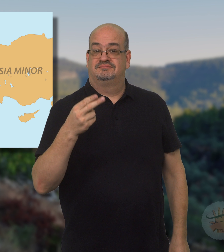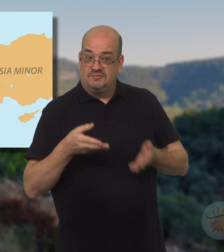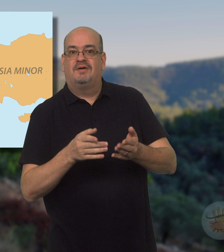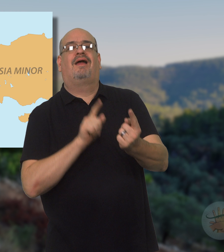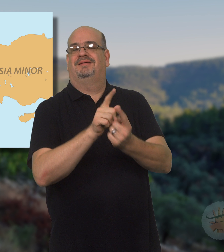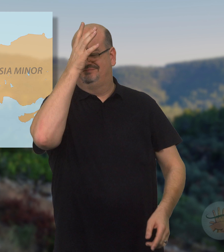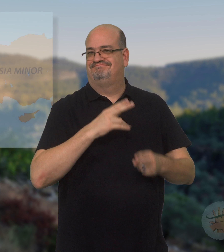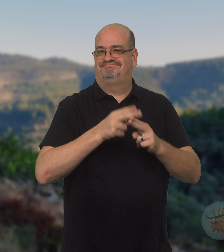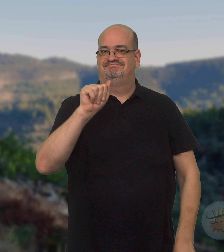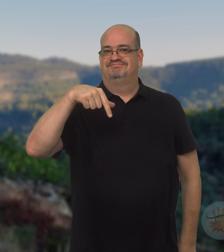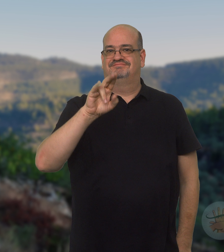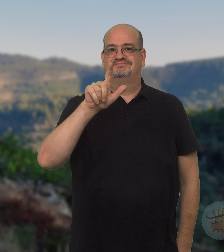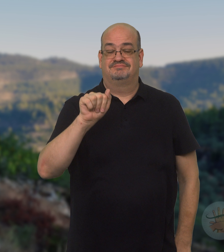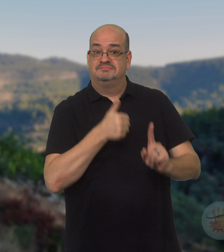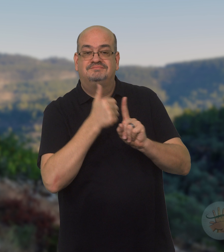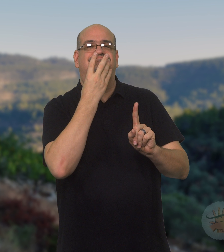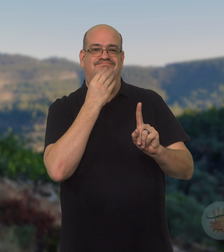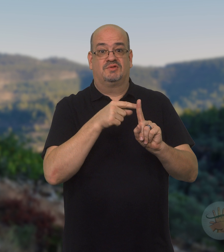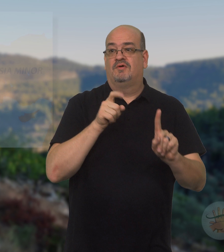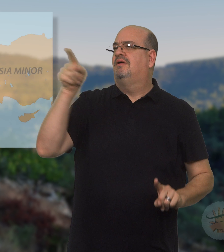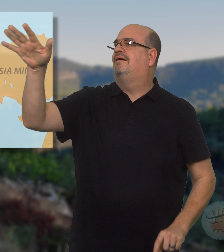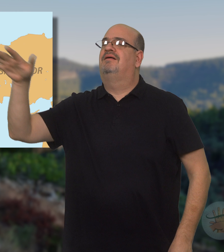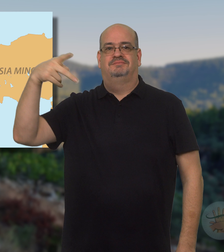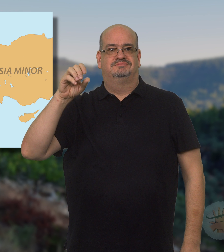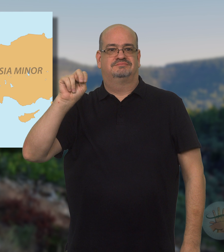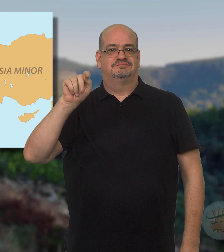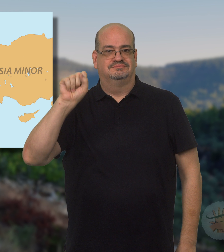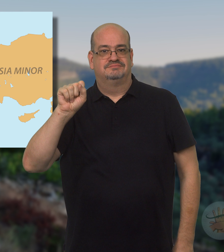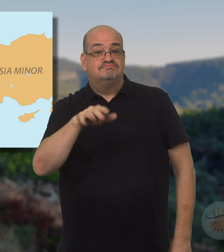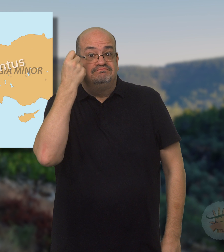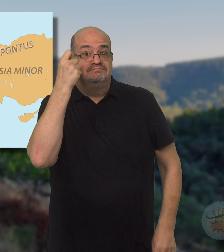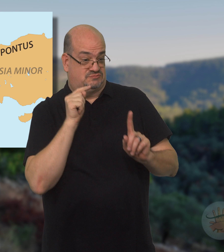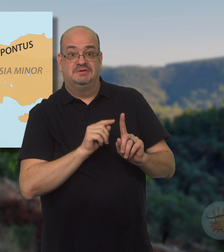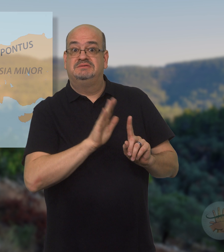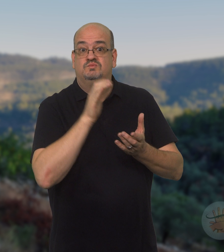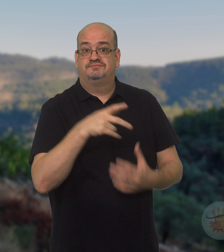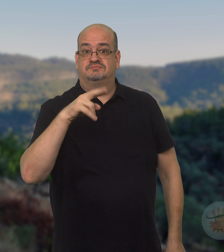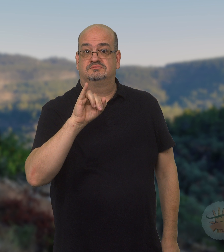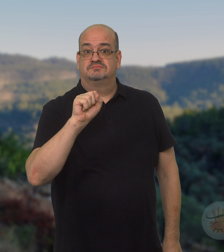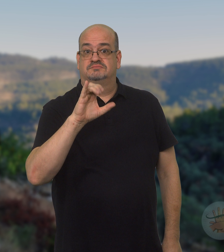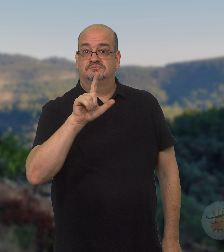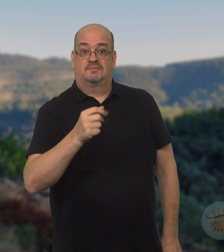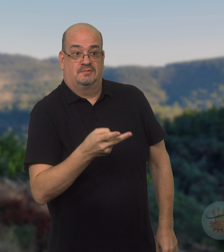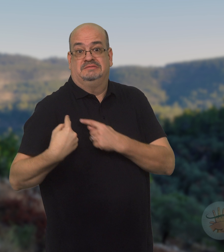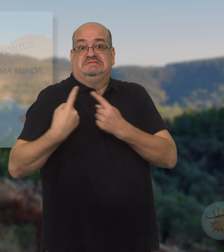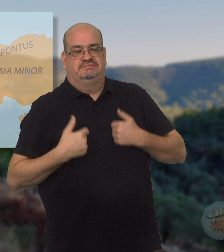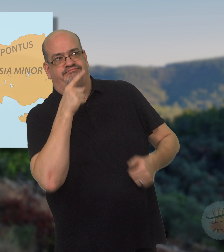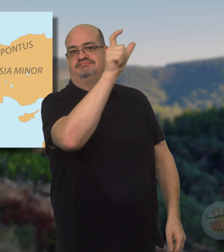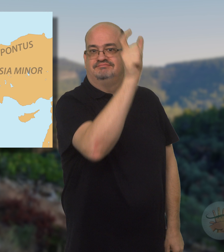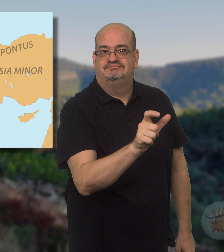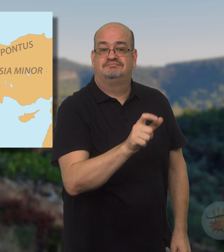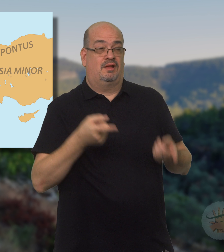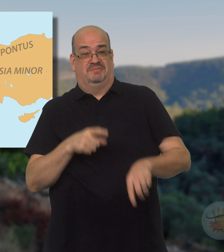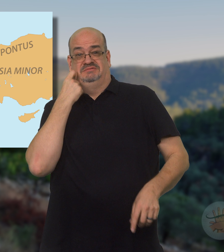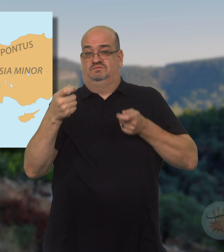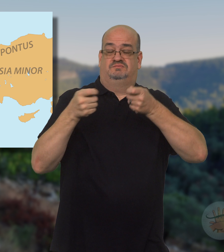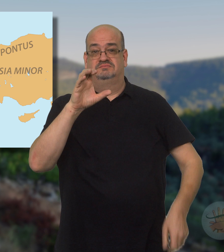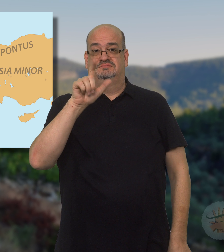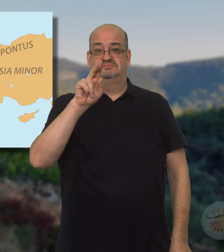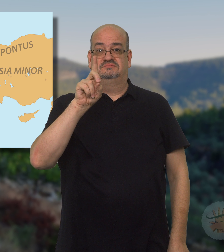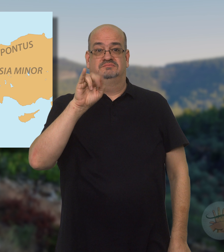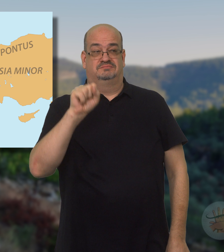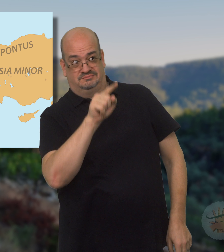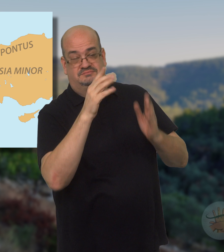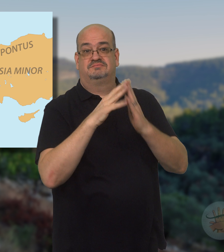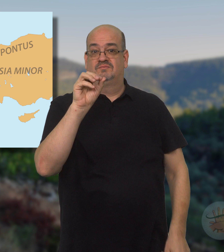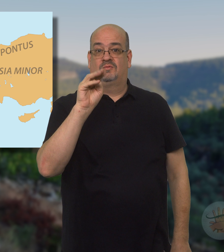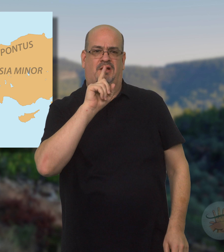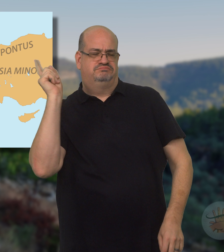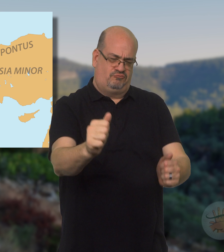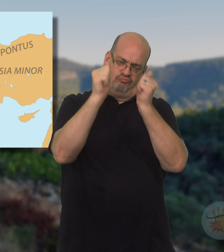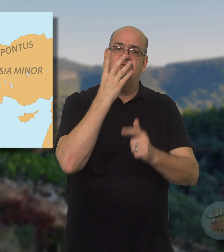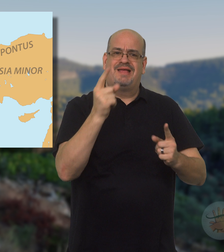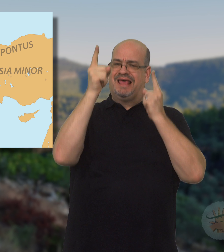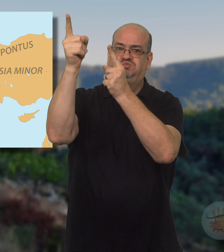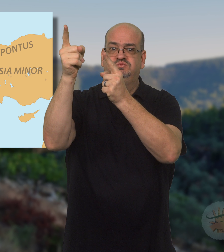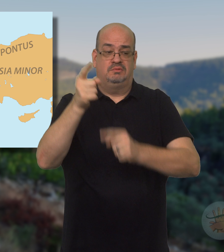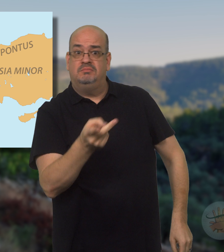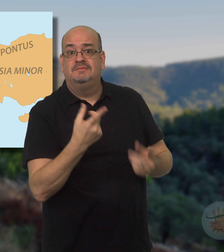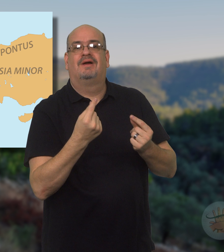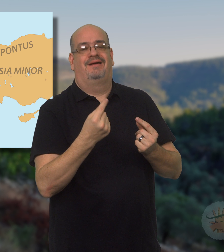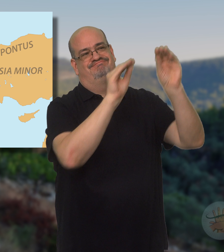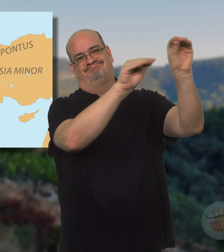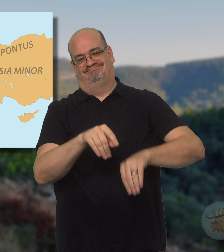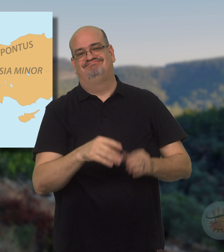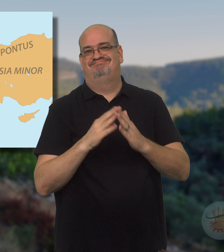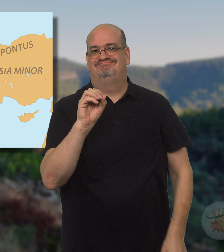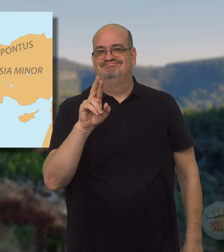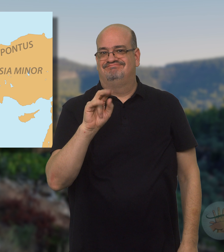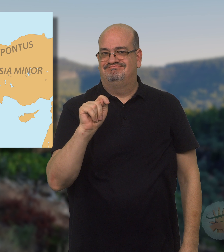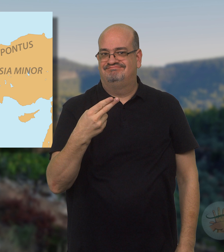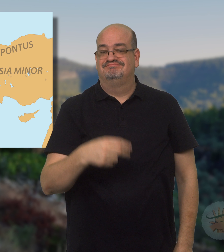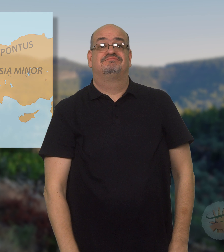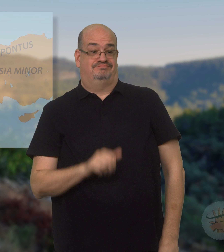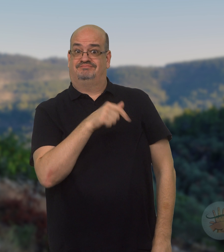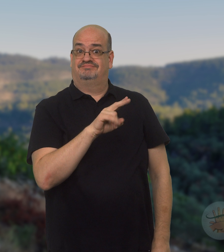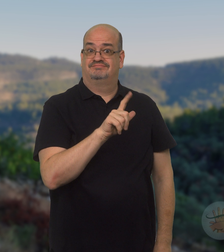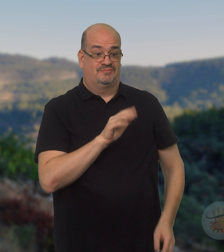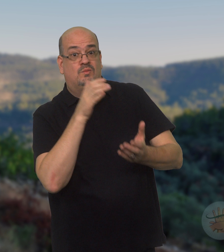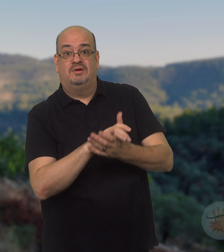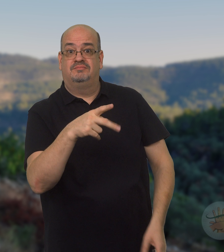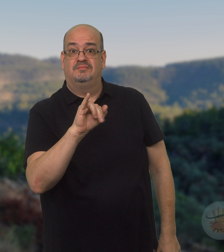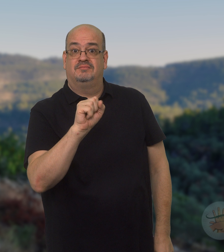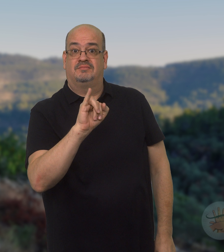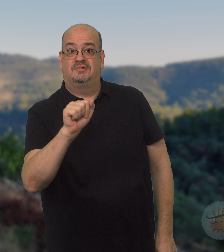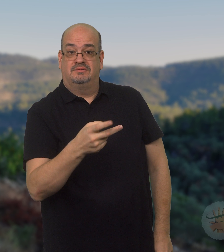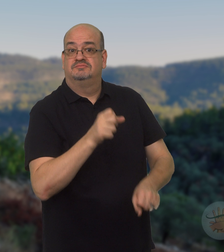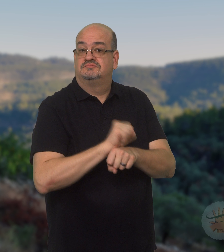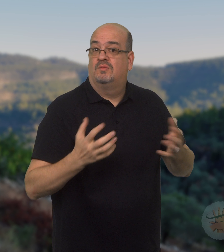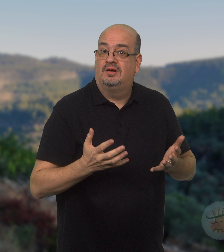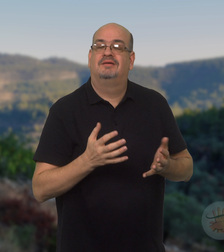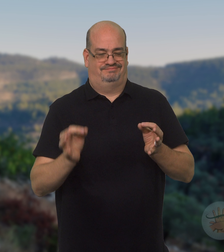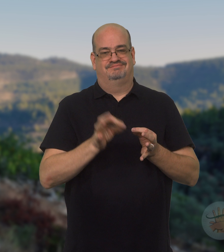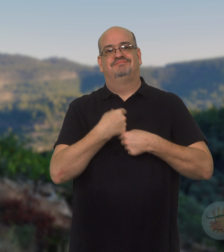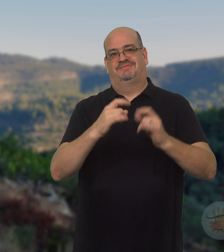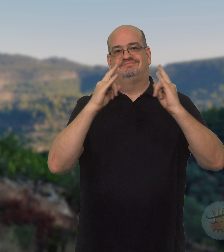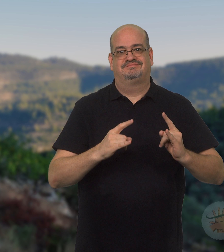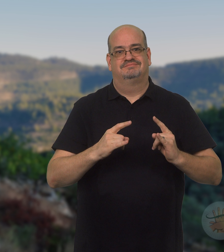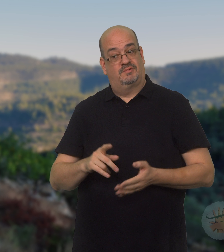There he found a Jew named Aquila, a native of Pontus, who had recently come from Italy with his wife Priscilla because Claudius had ordered all the Jews to leave Rome.